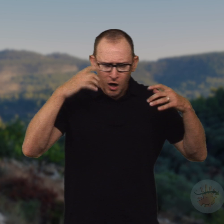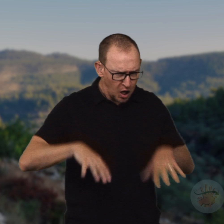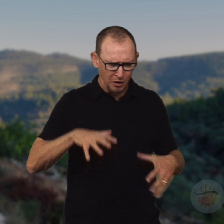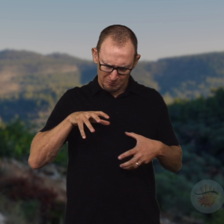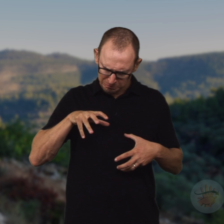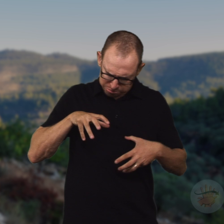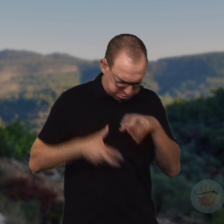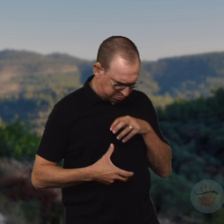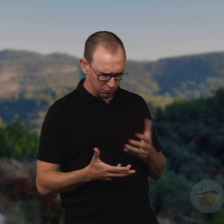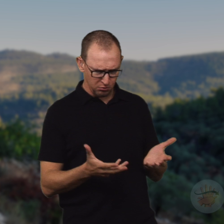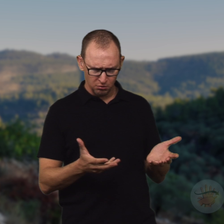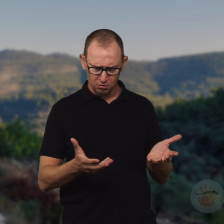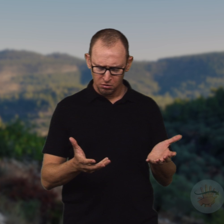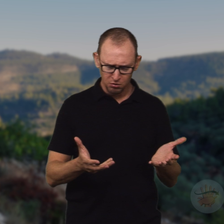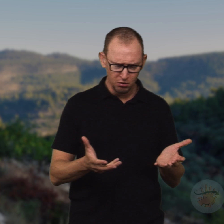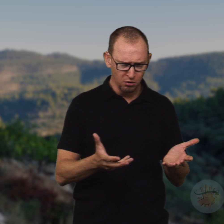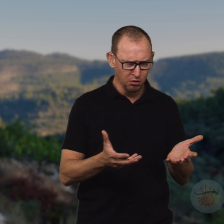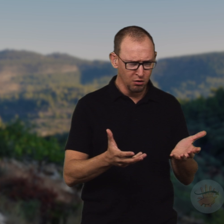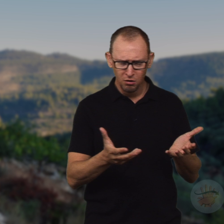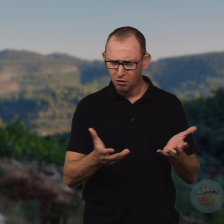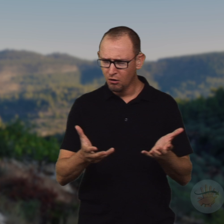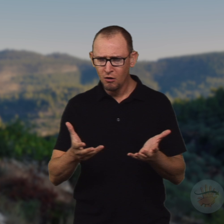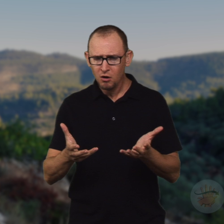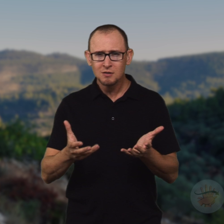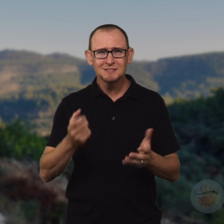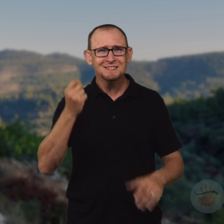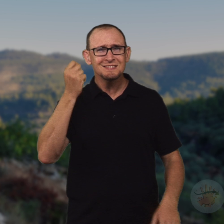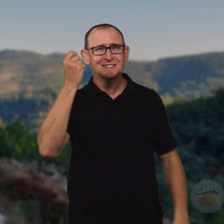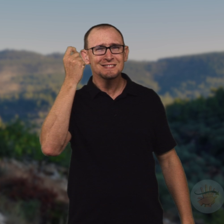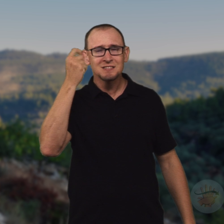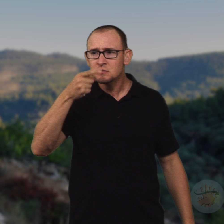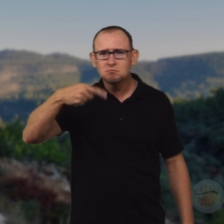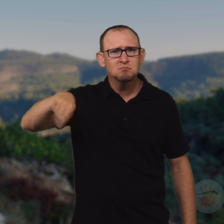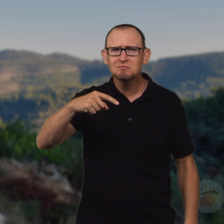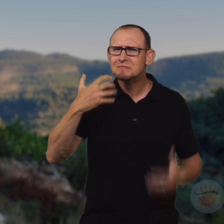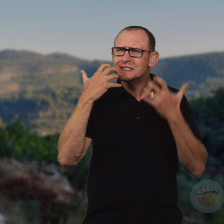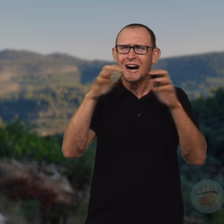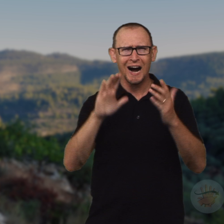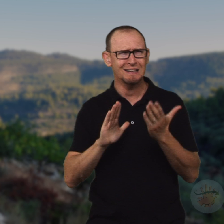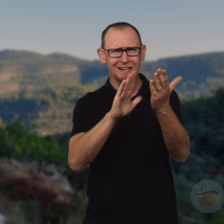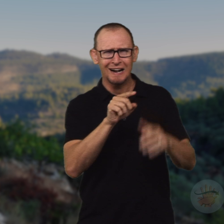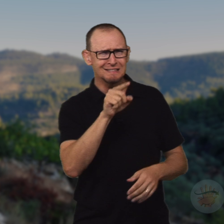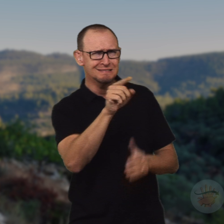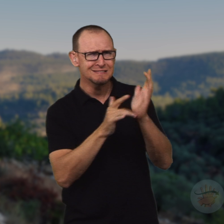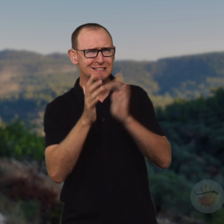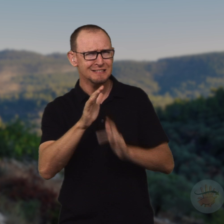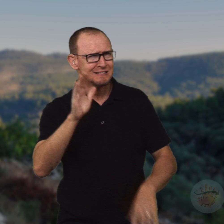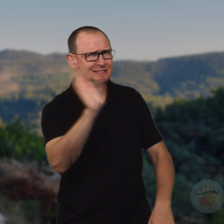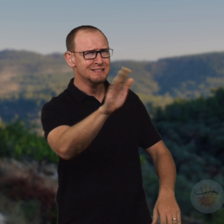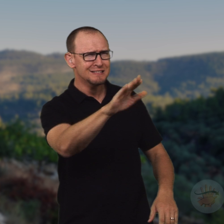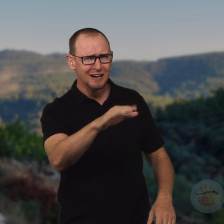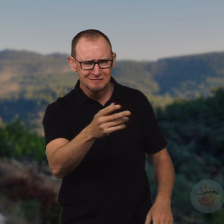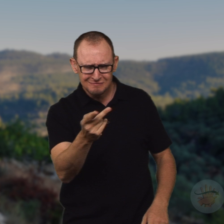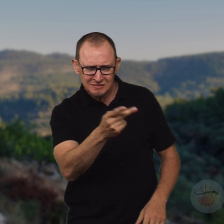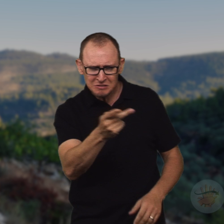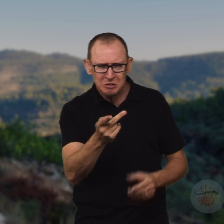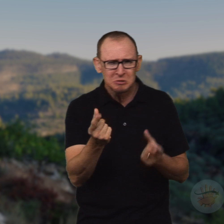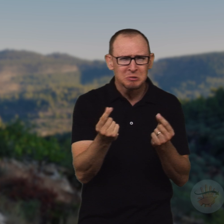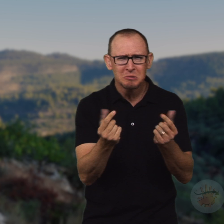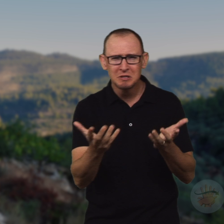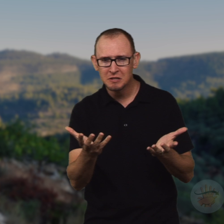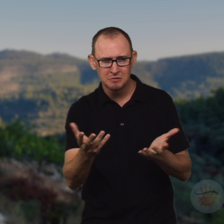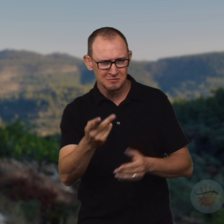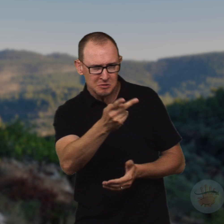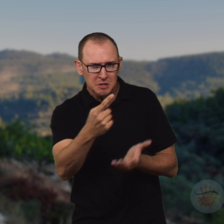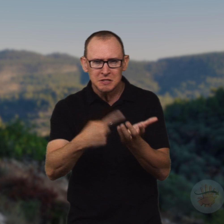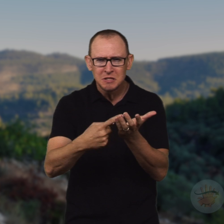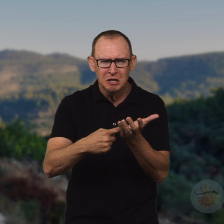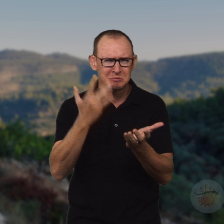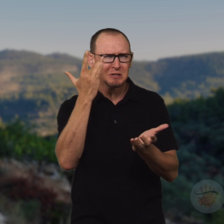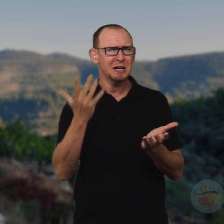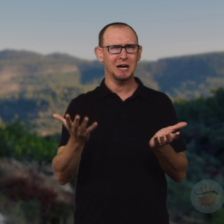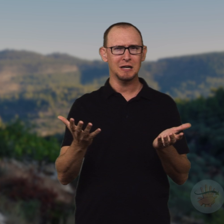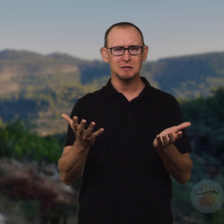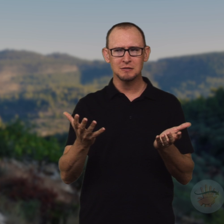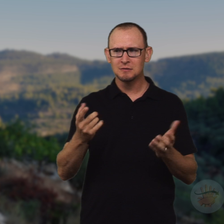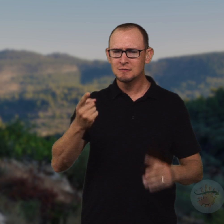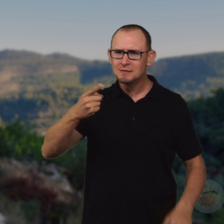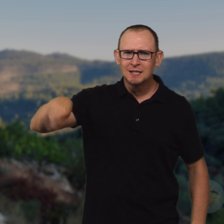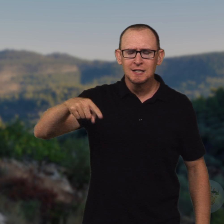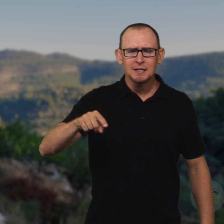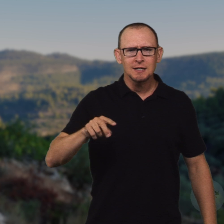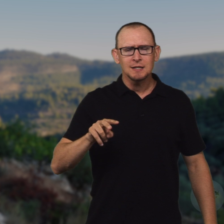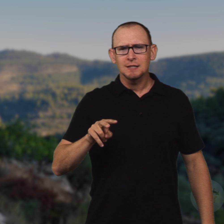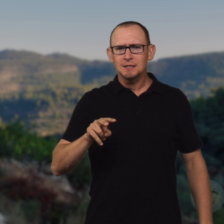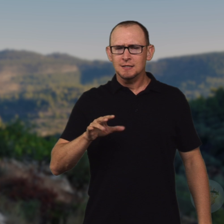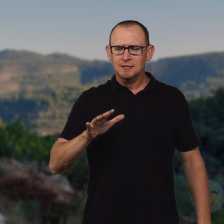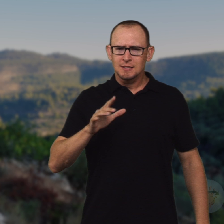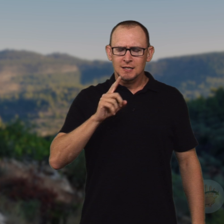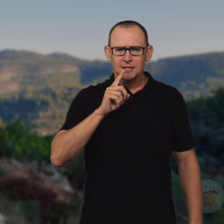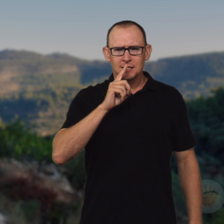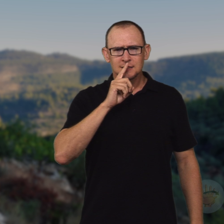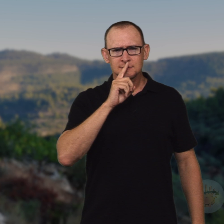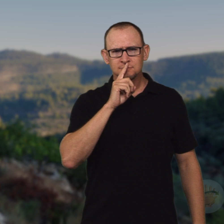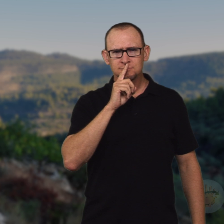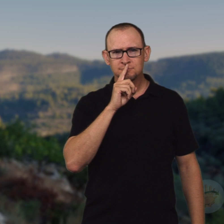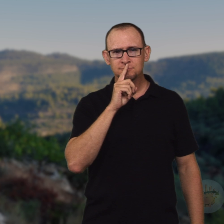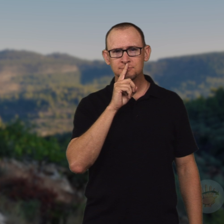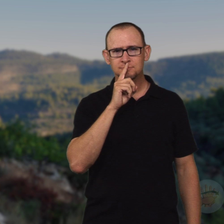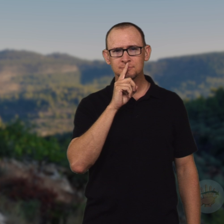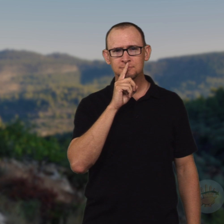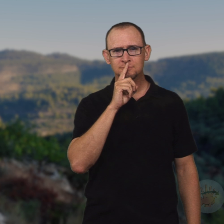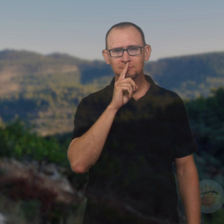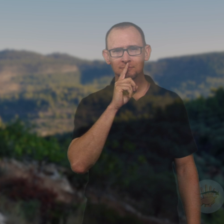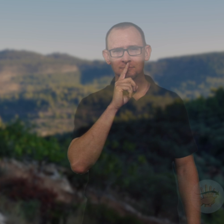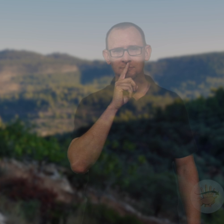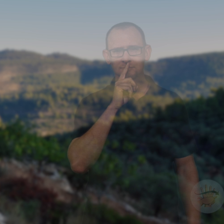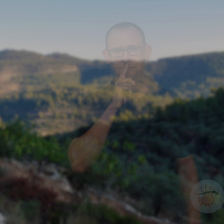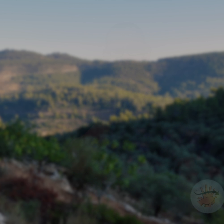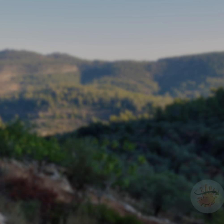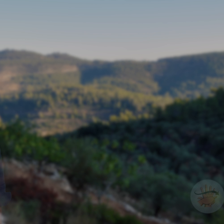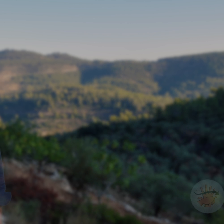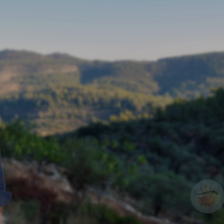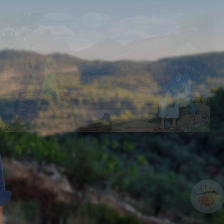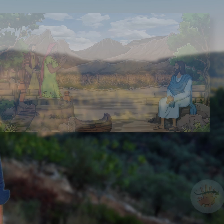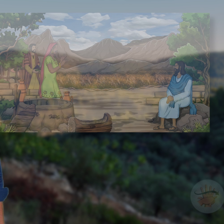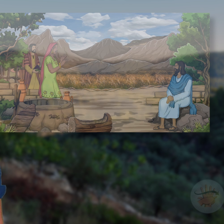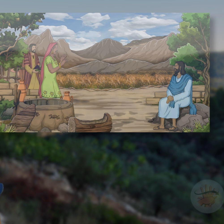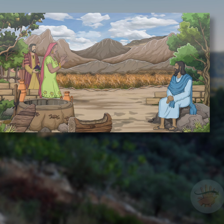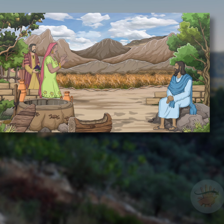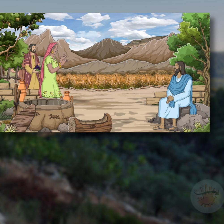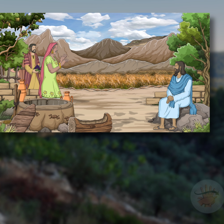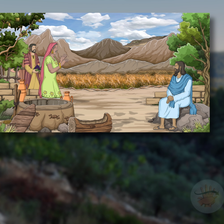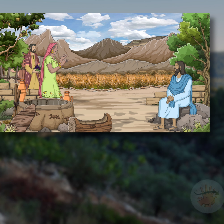But no one asked Him, “What do You want from her?” or “Why are You talking with her?”